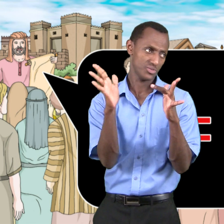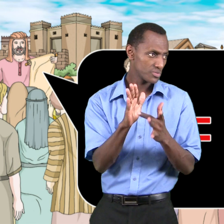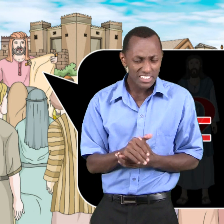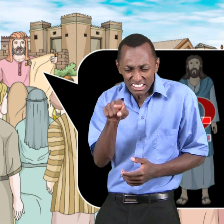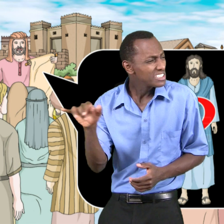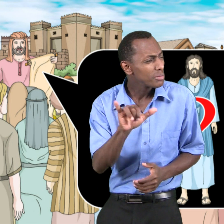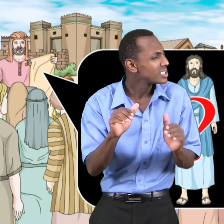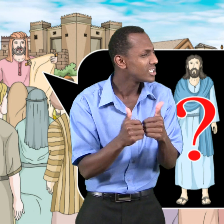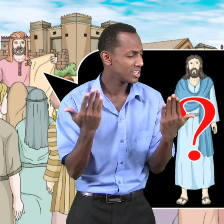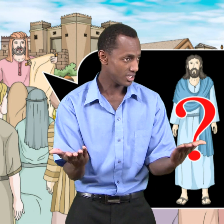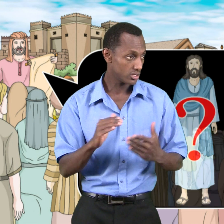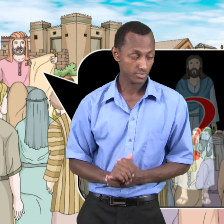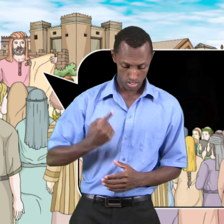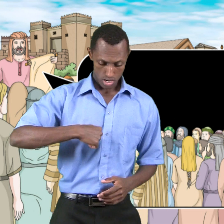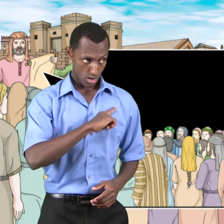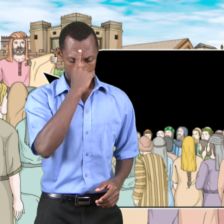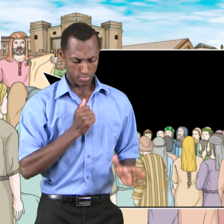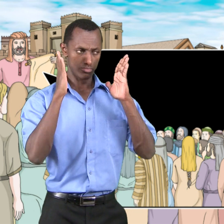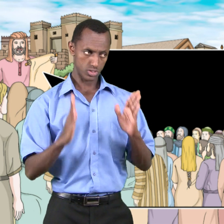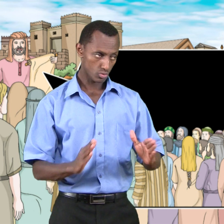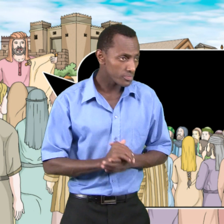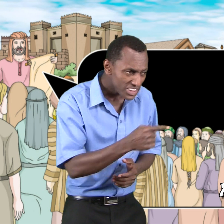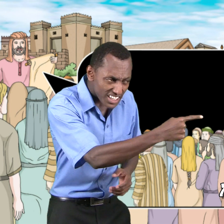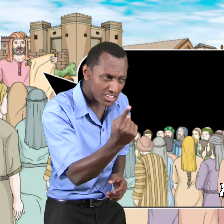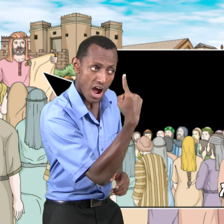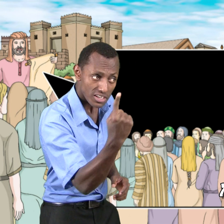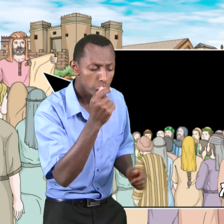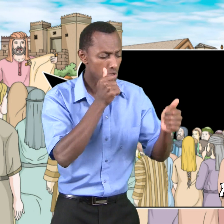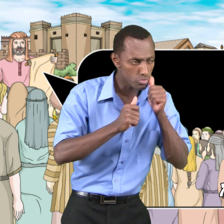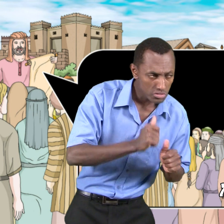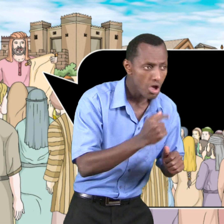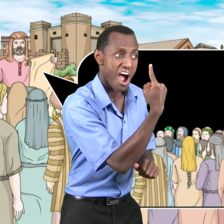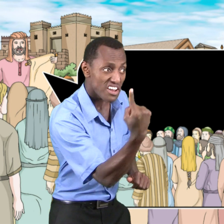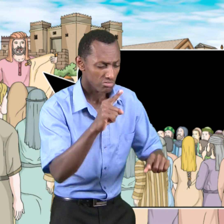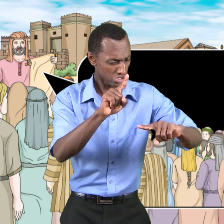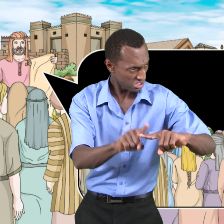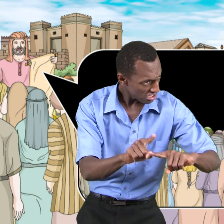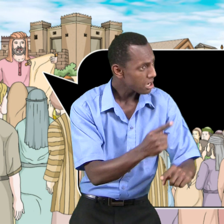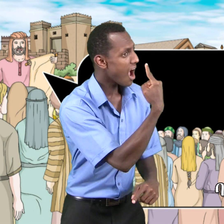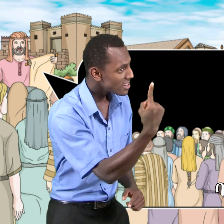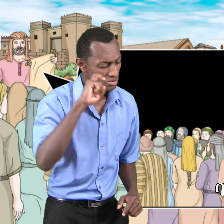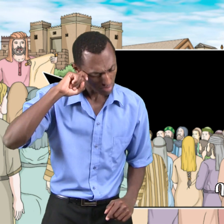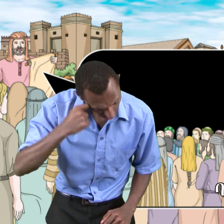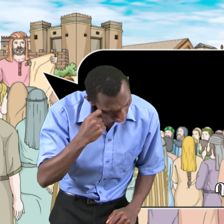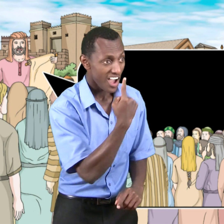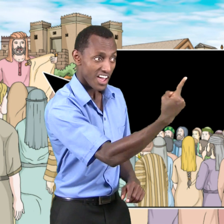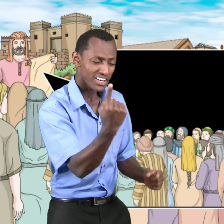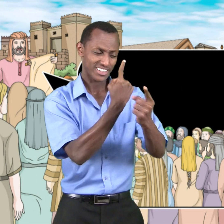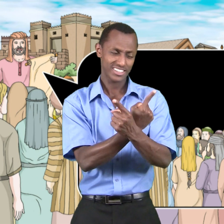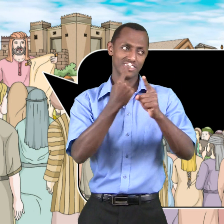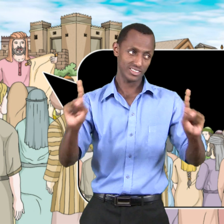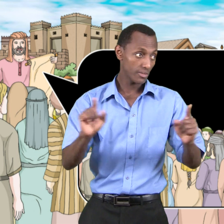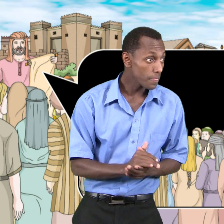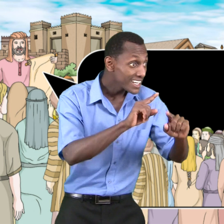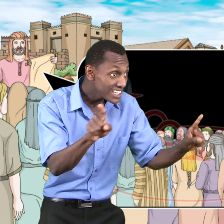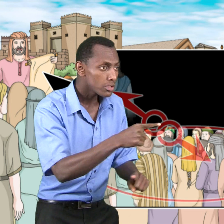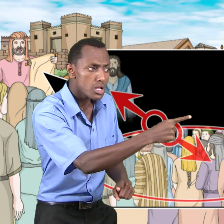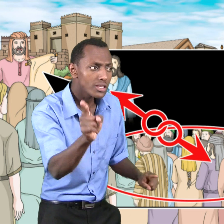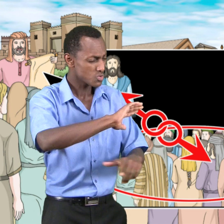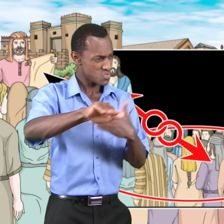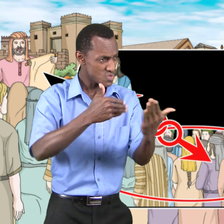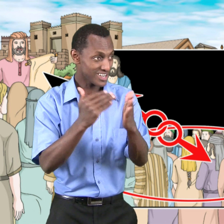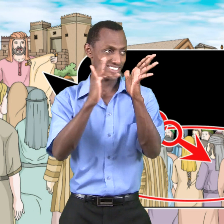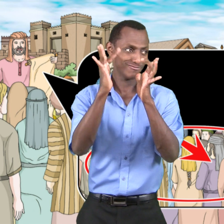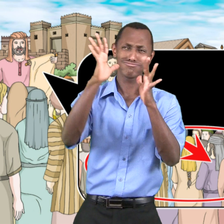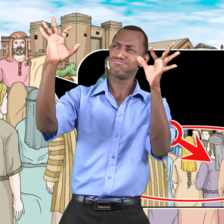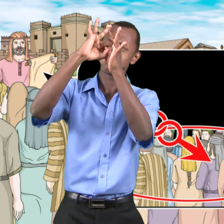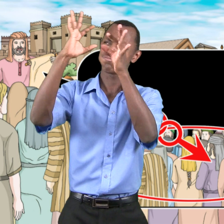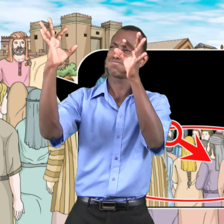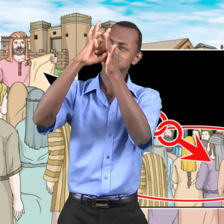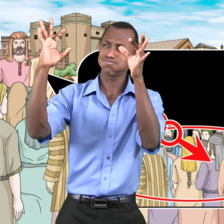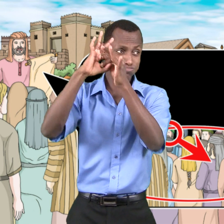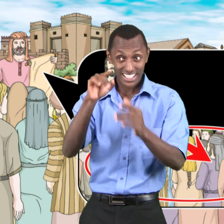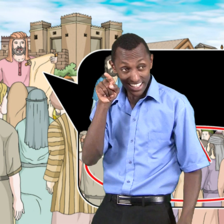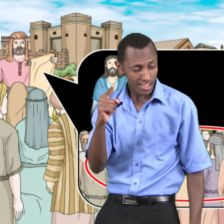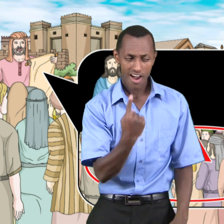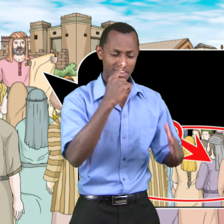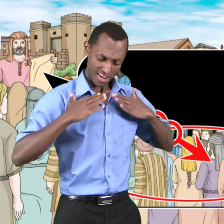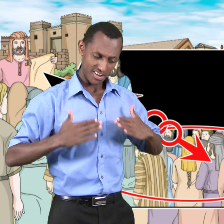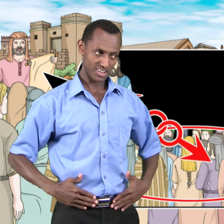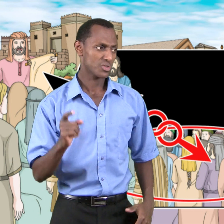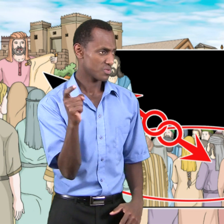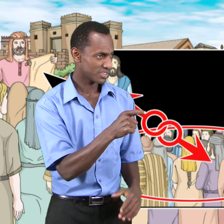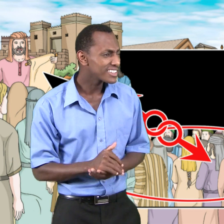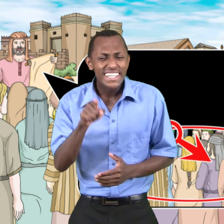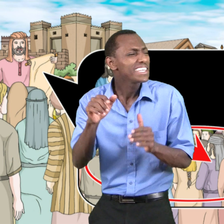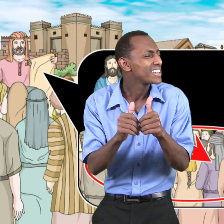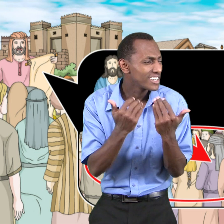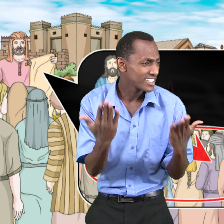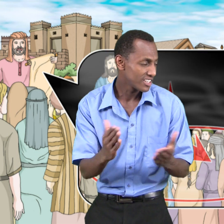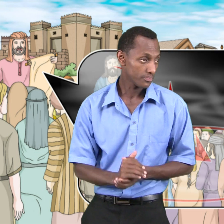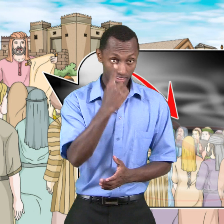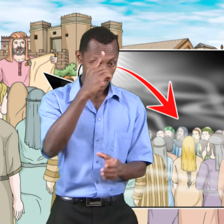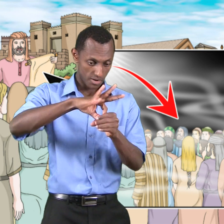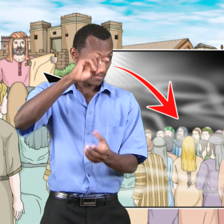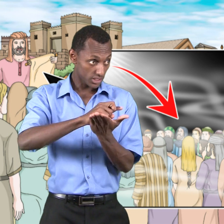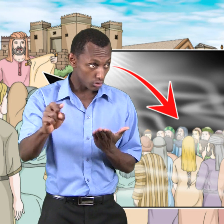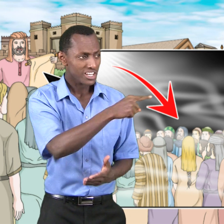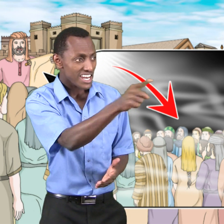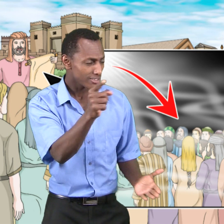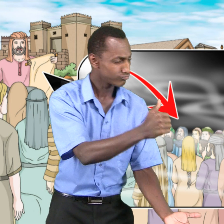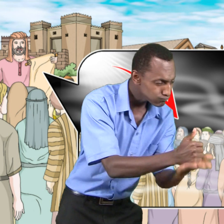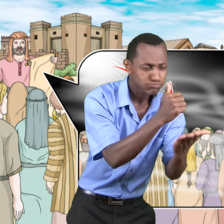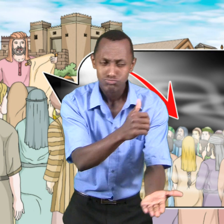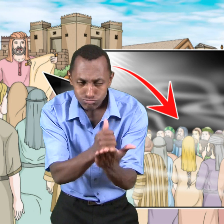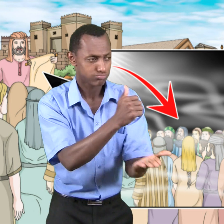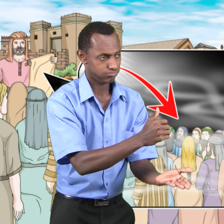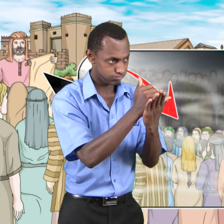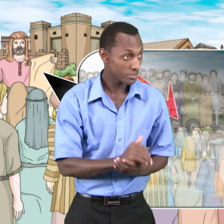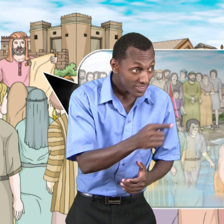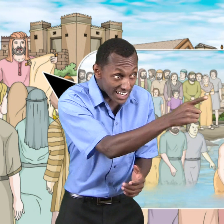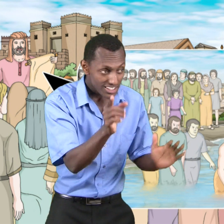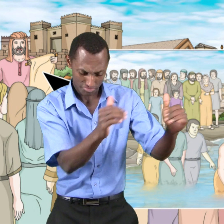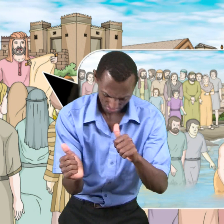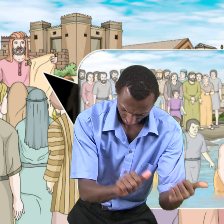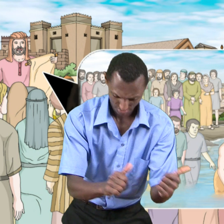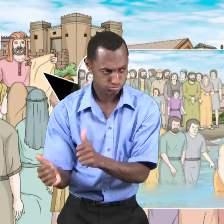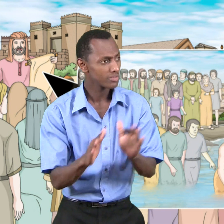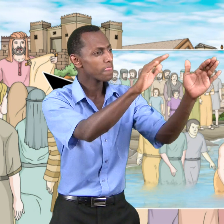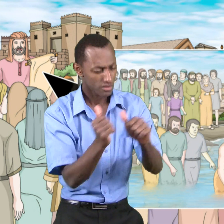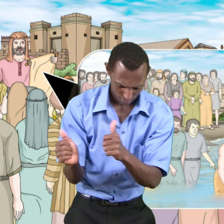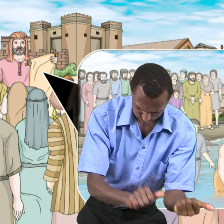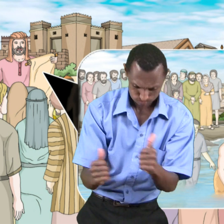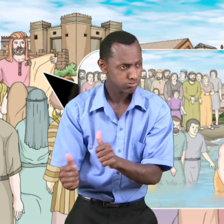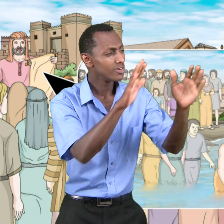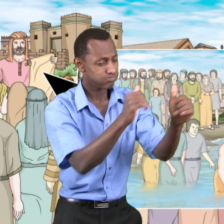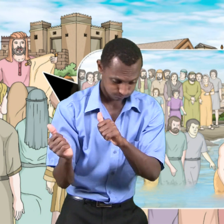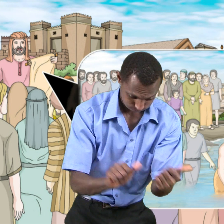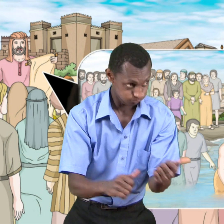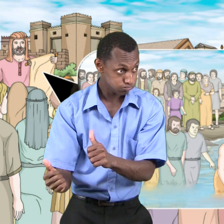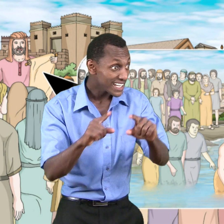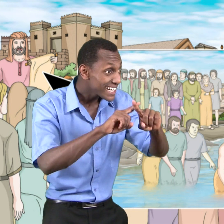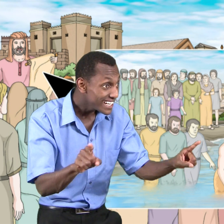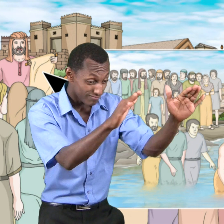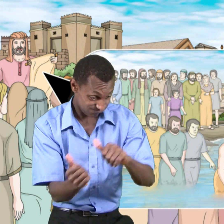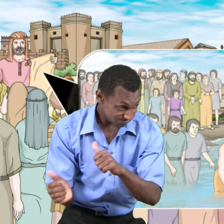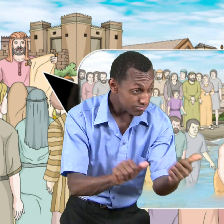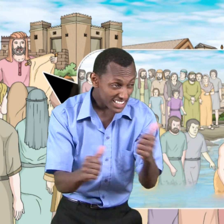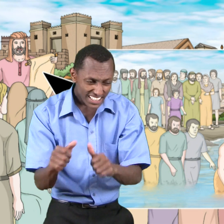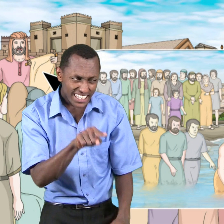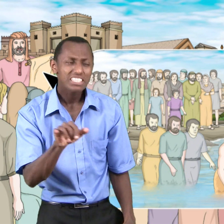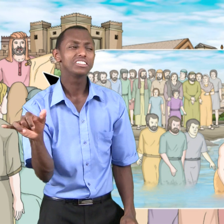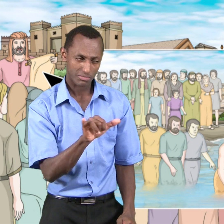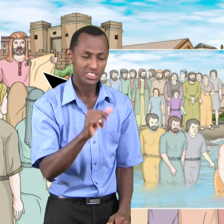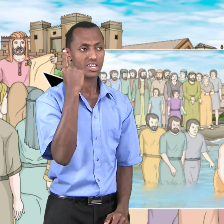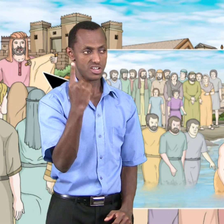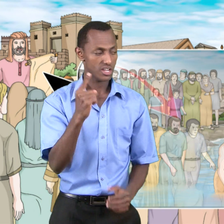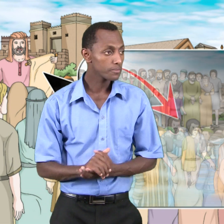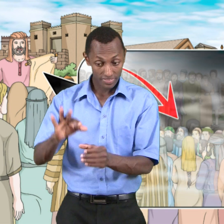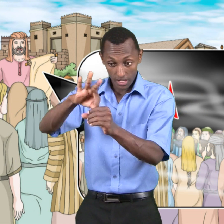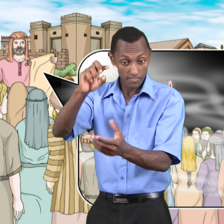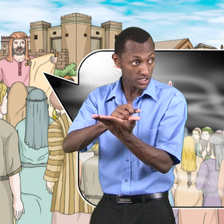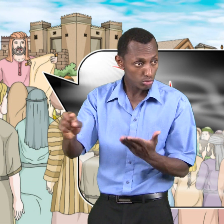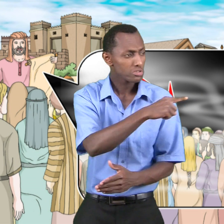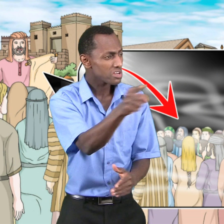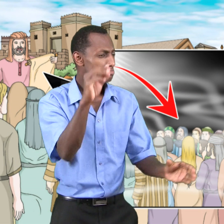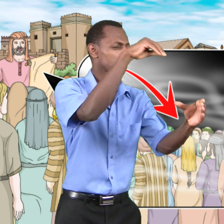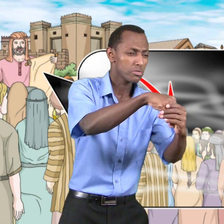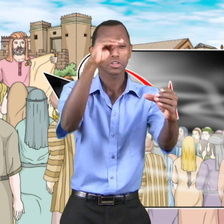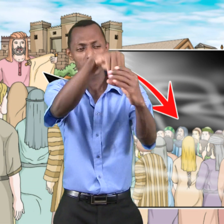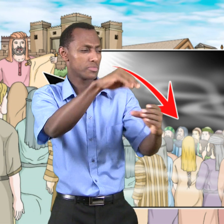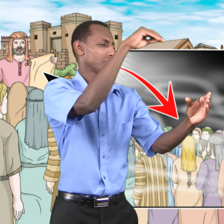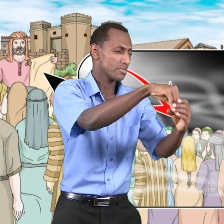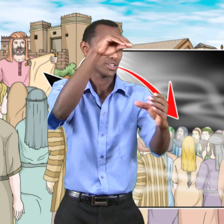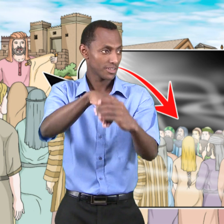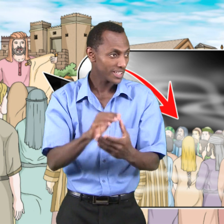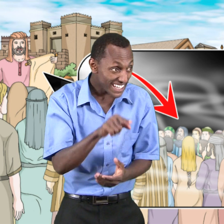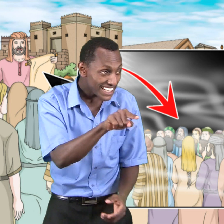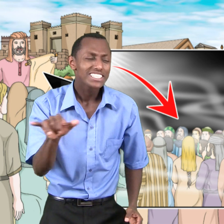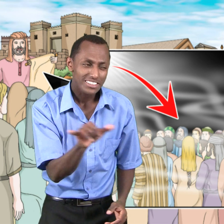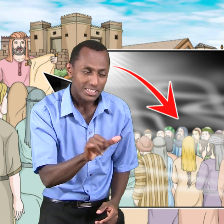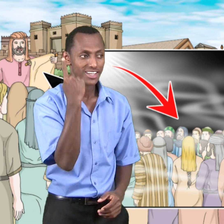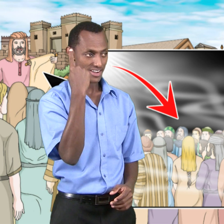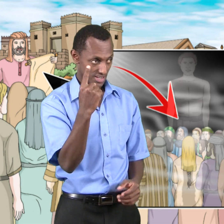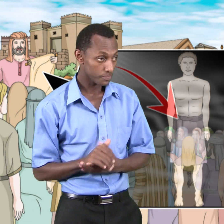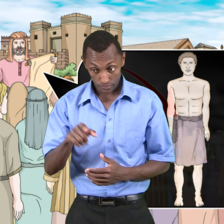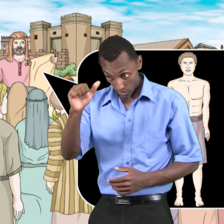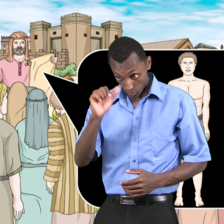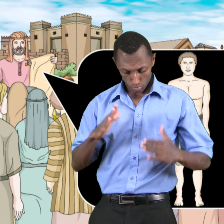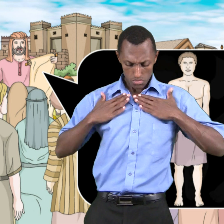For in one Spirit we were all baptized into one body, whether Jews or Greeks, slave or free, and we were all given one Spirit to drink.